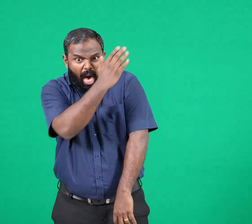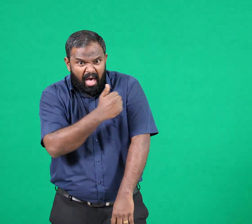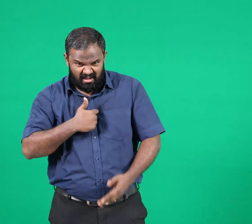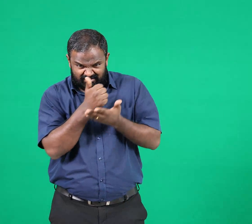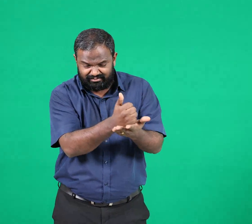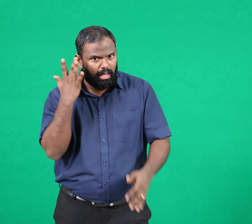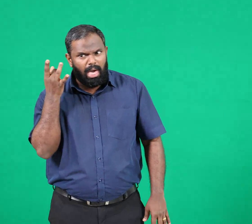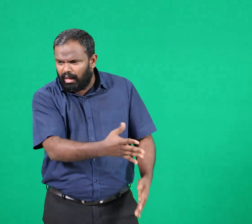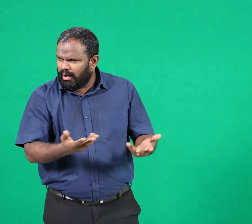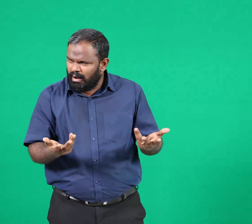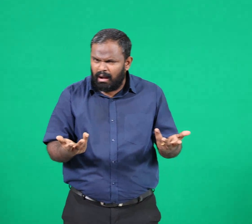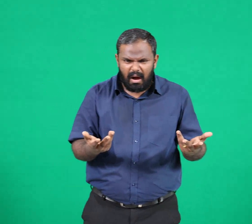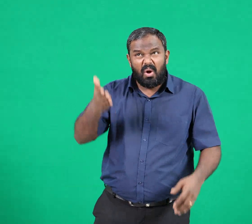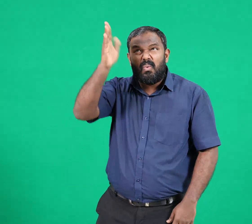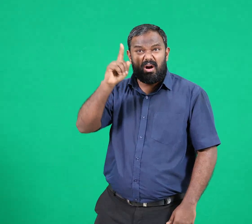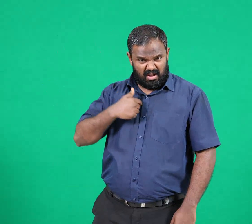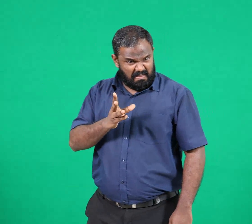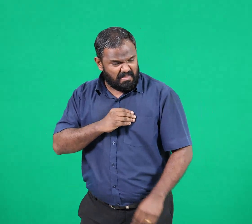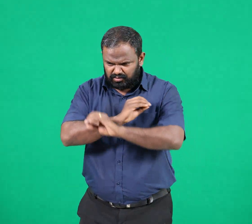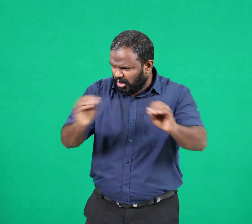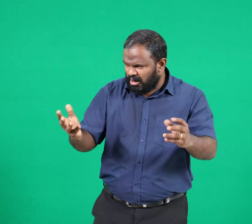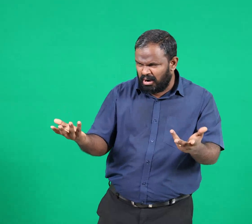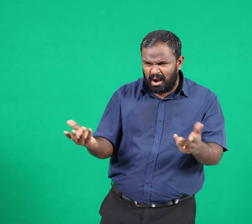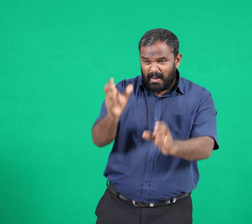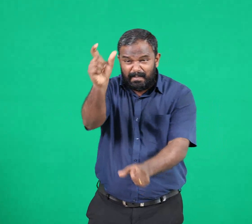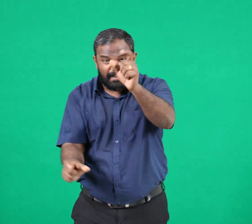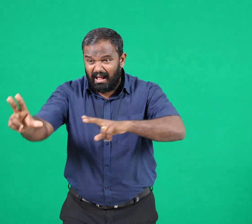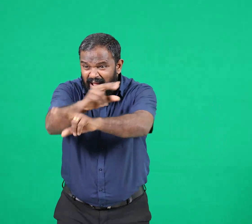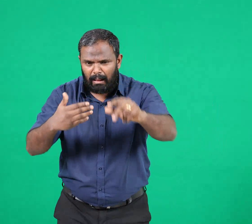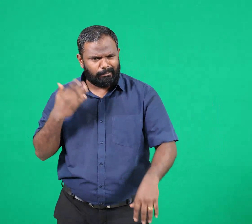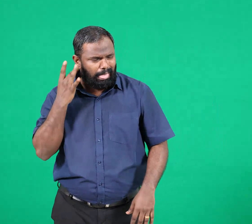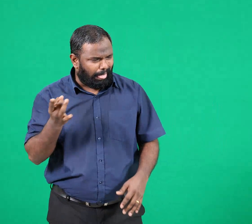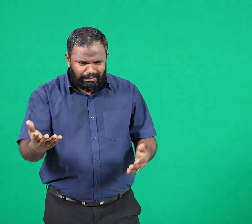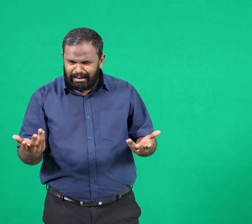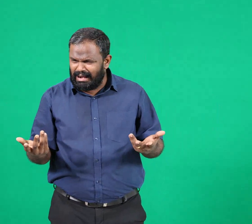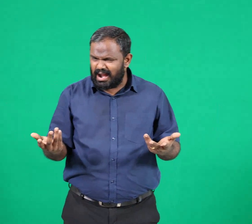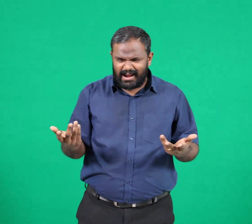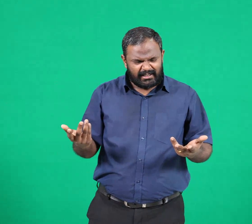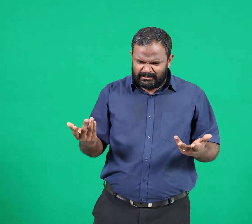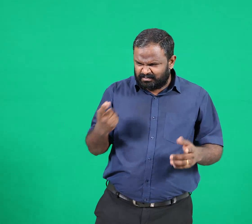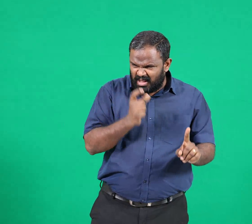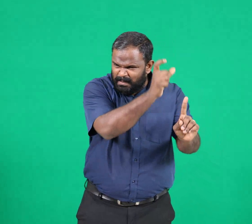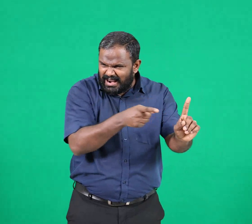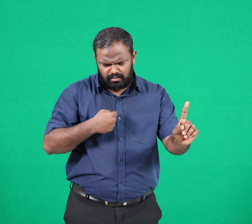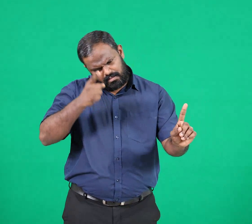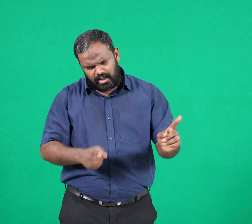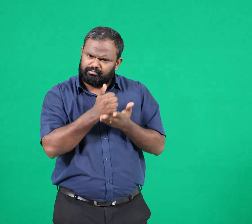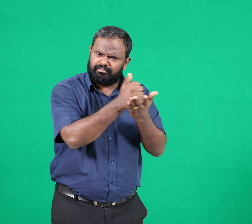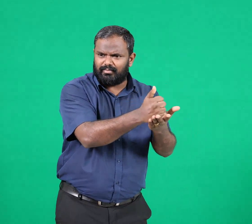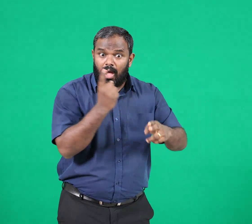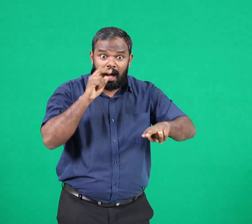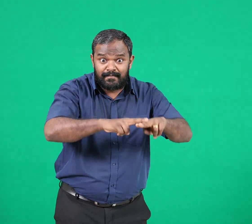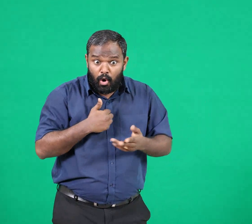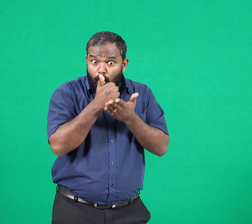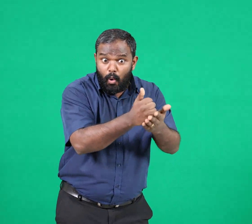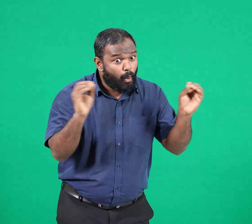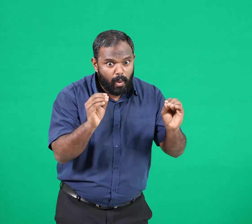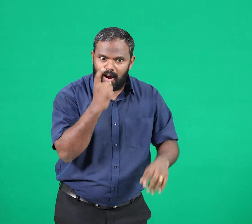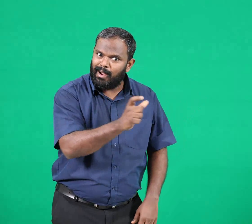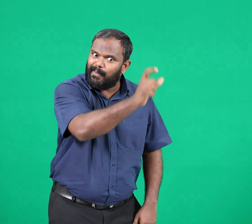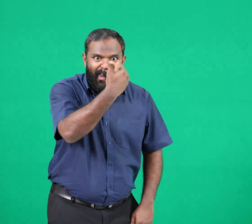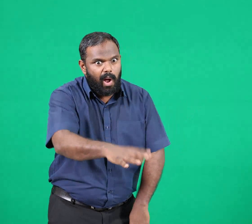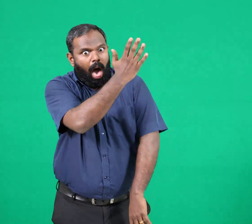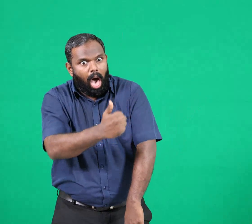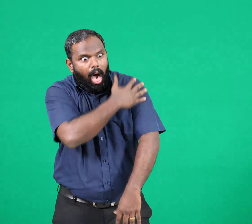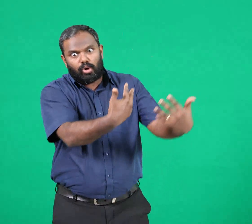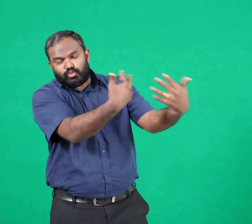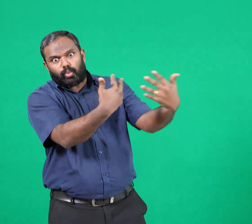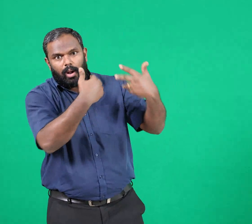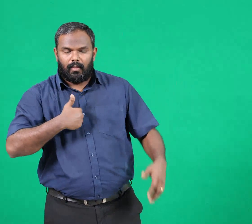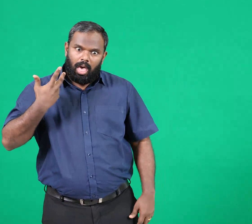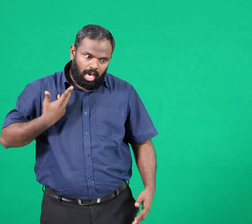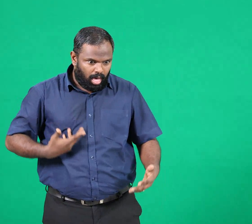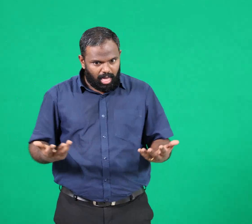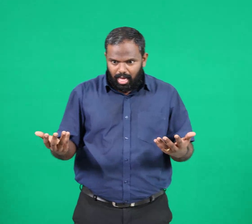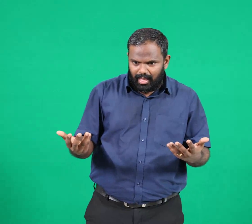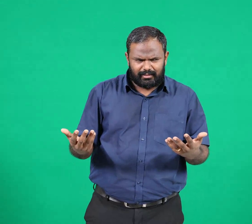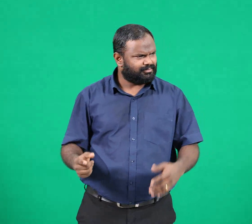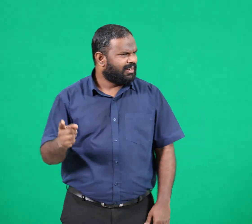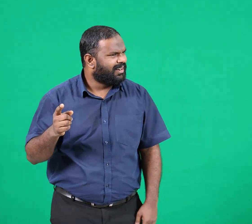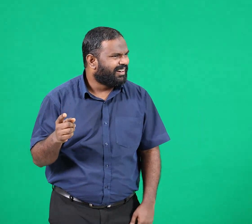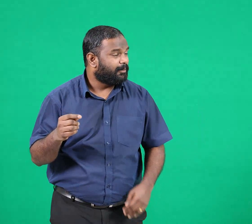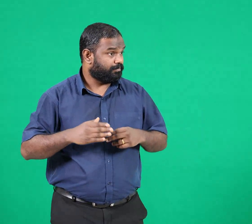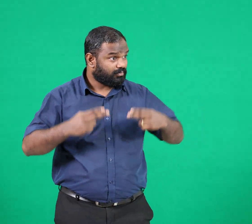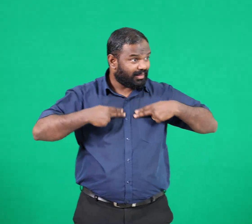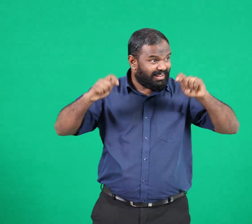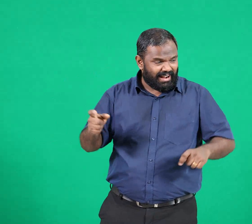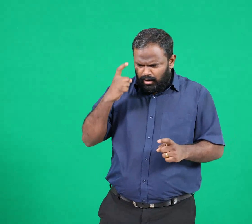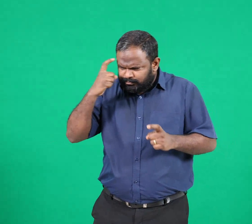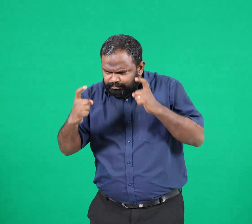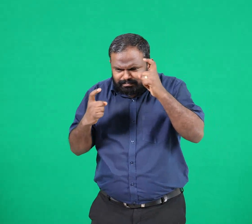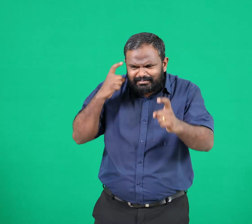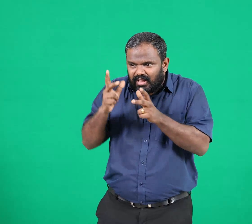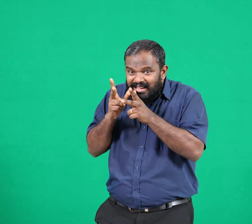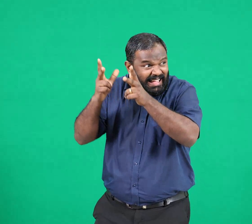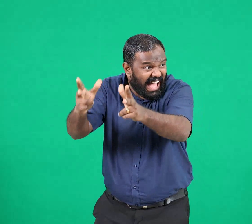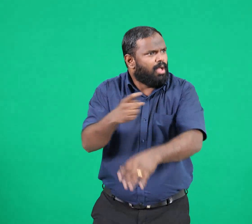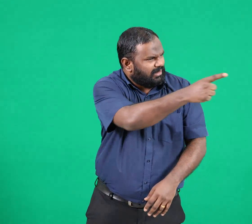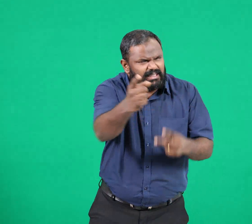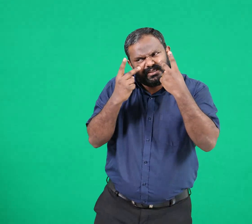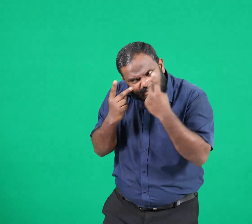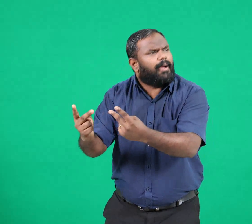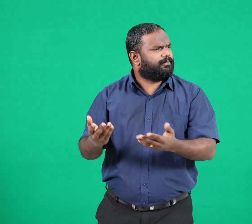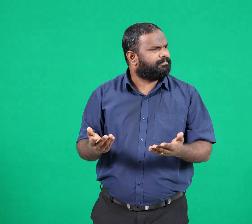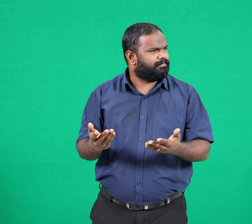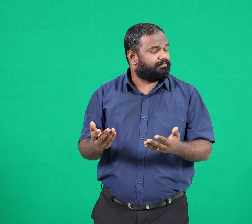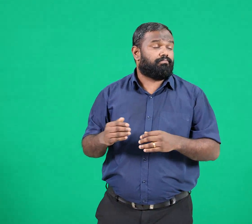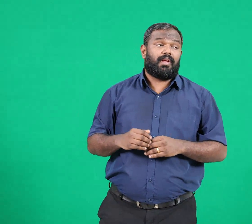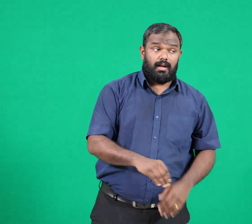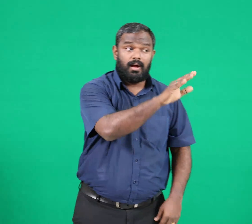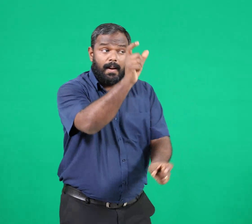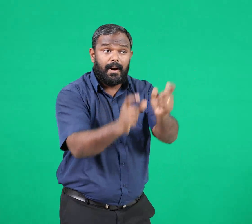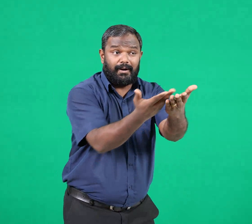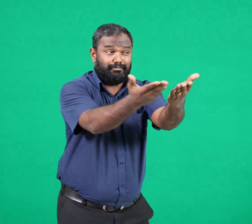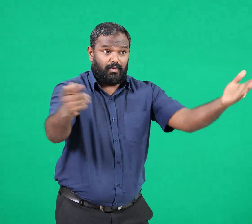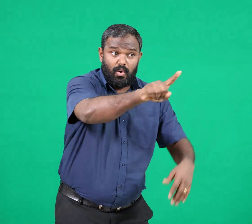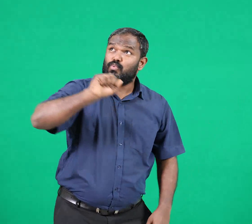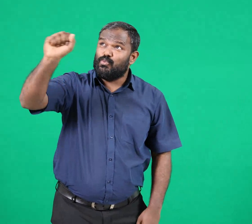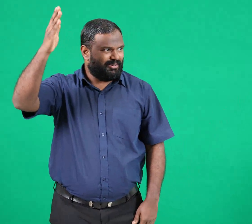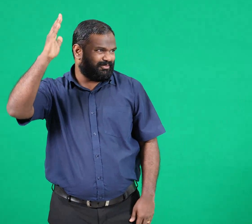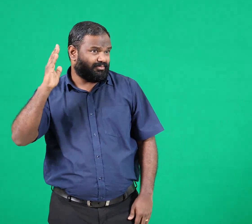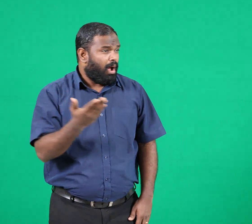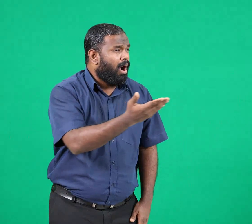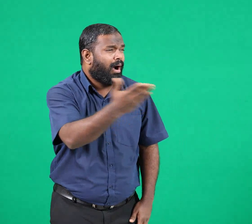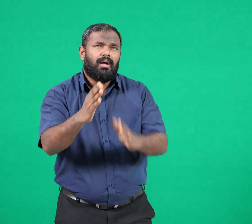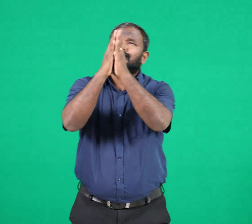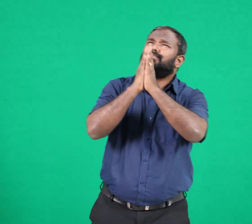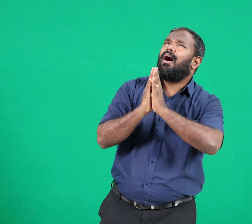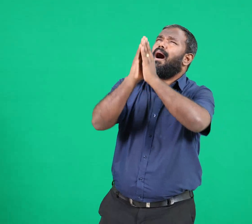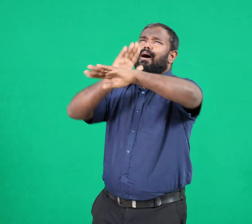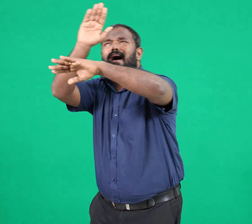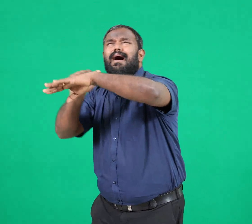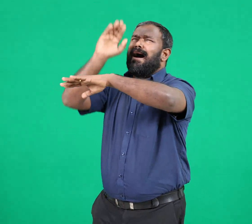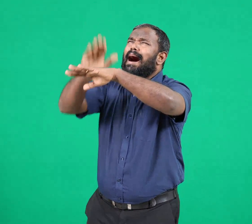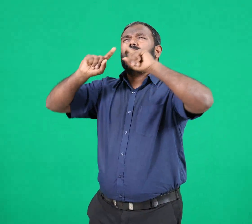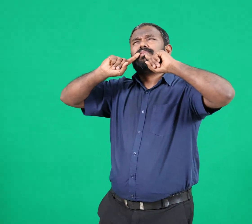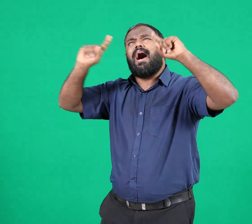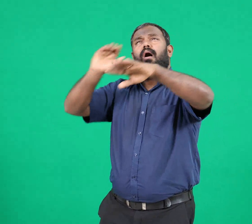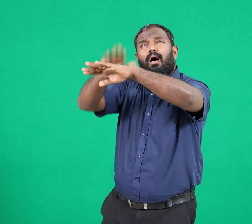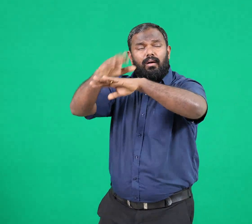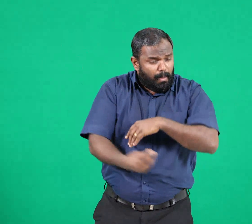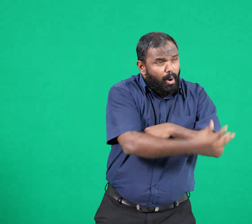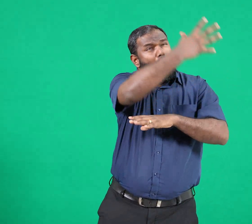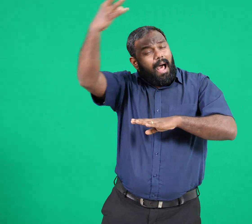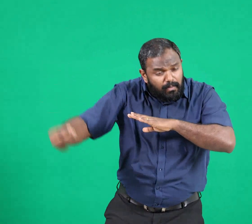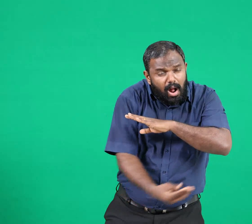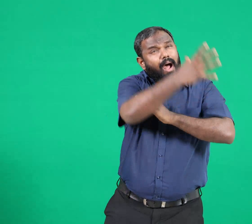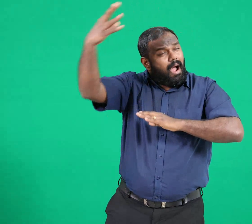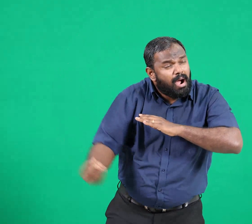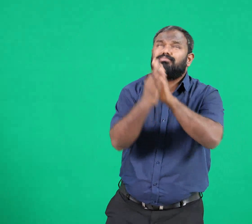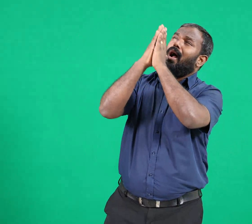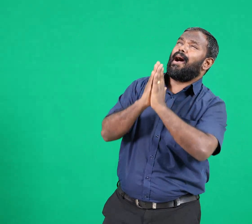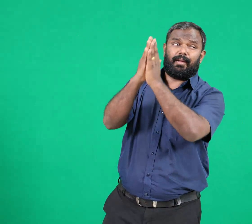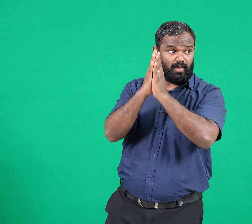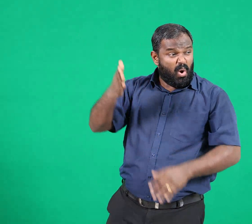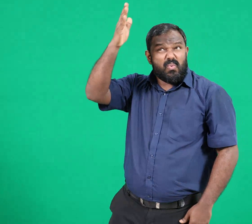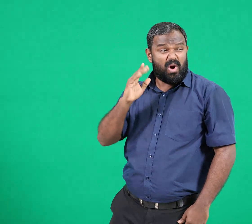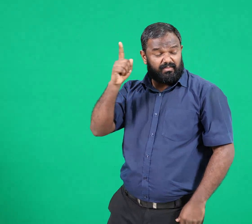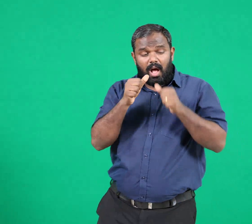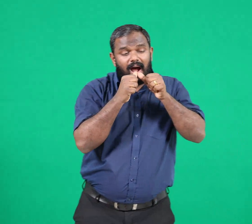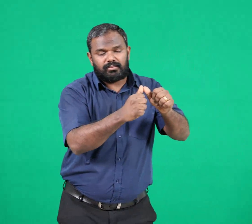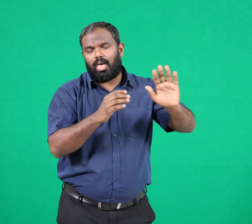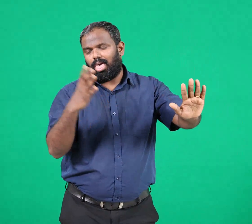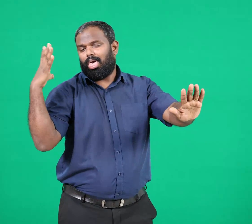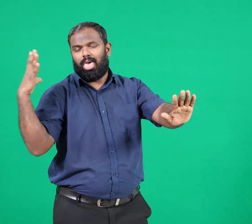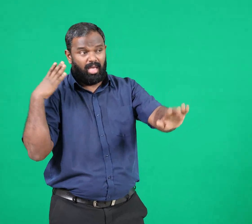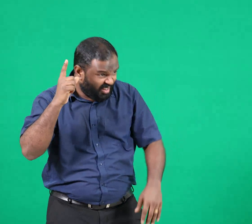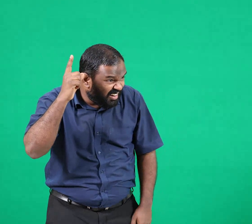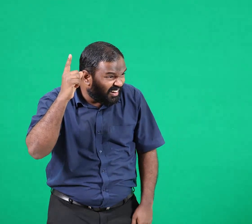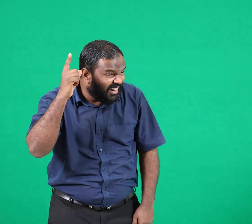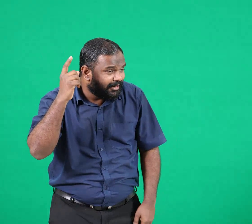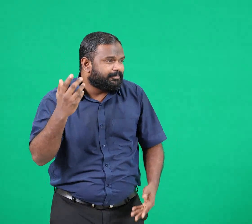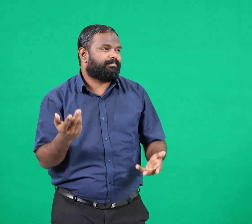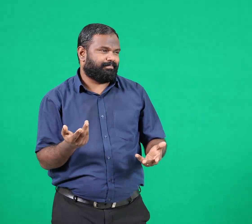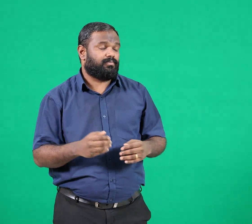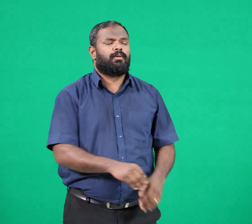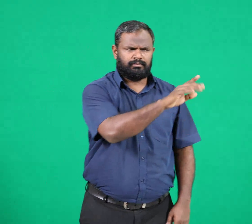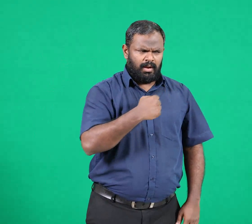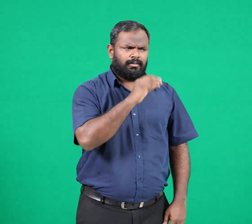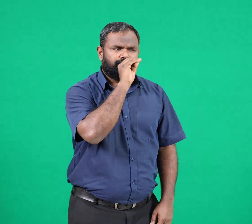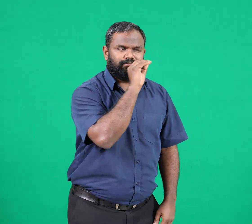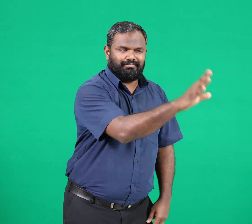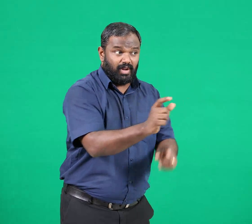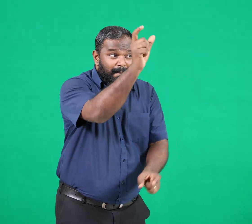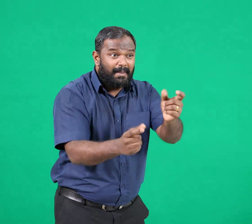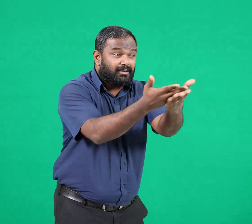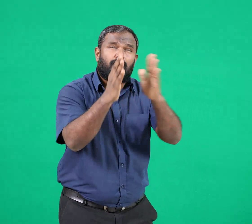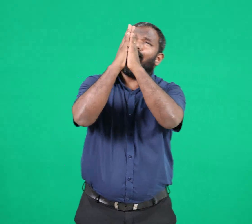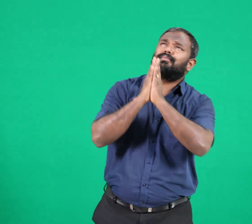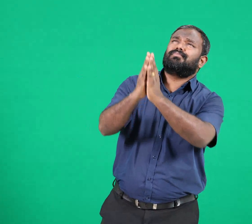Then she will stop wearing me out with her perpetual requests.'" And the Lord said, "Listen to the words of the unjust judge. Will not God bring about justice for His elect who cry out to Him day and night? Will He continue to defer their help?